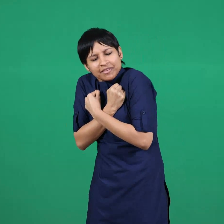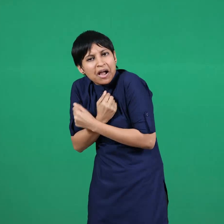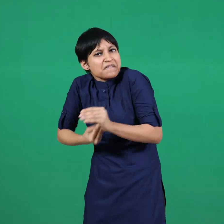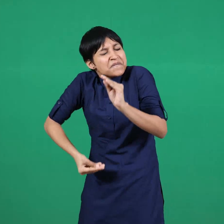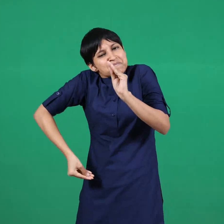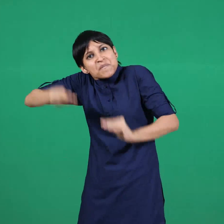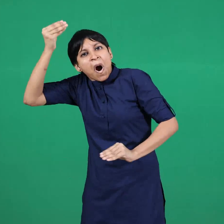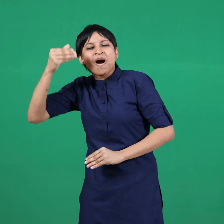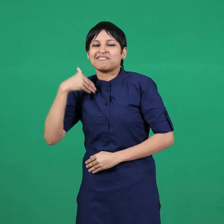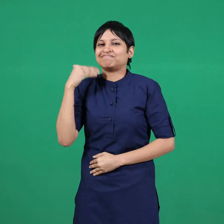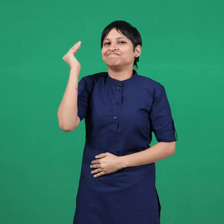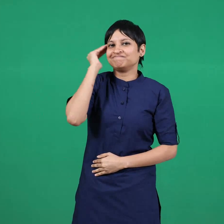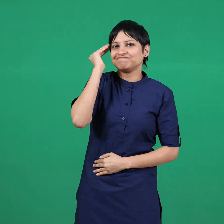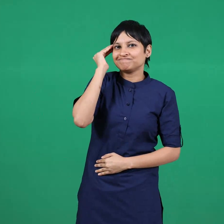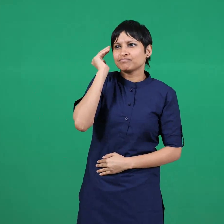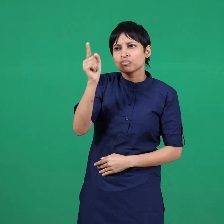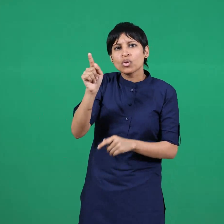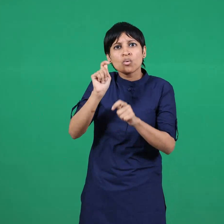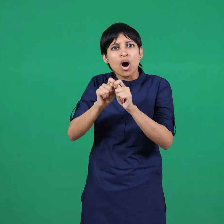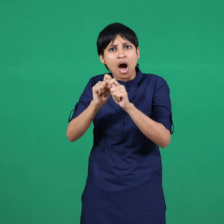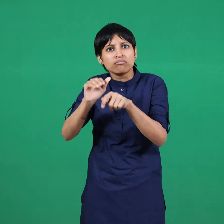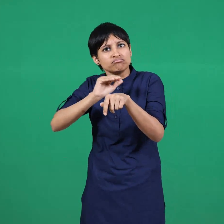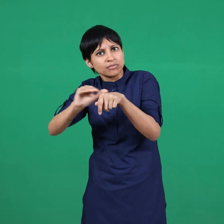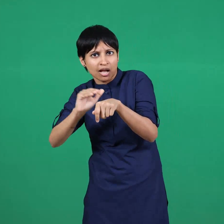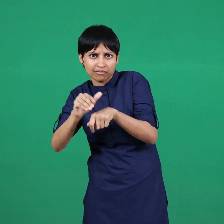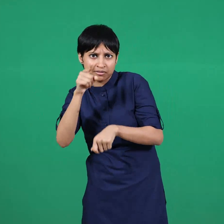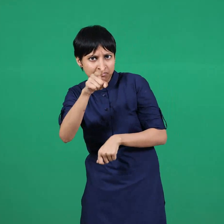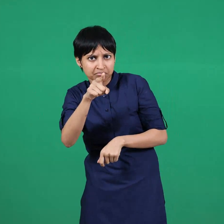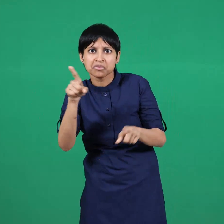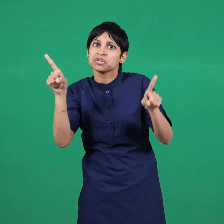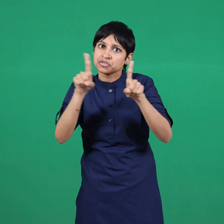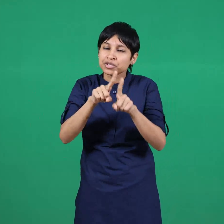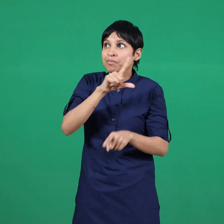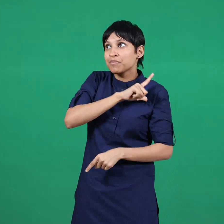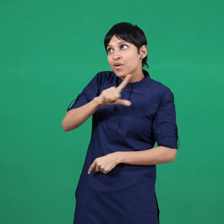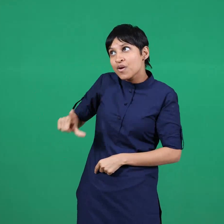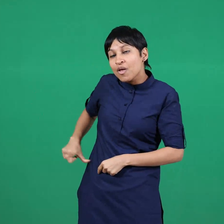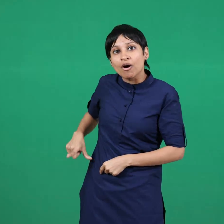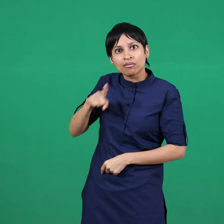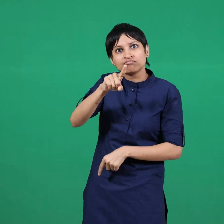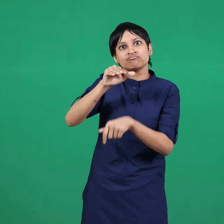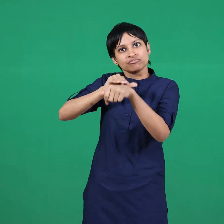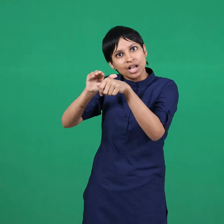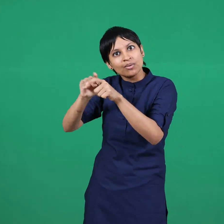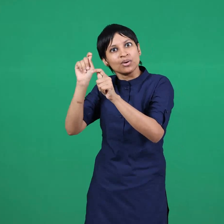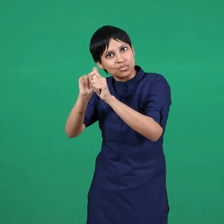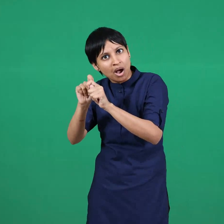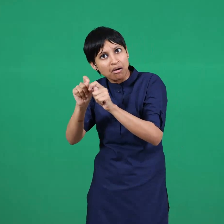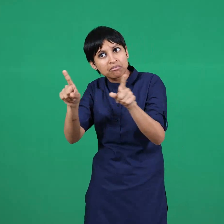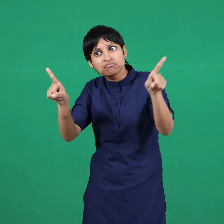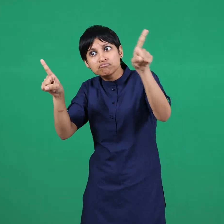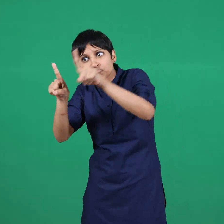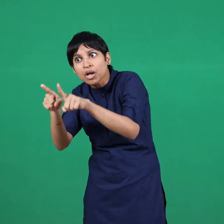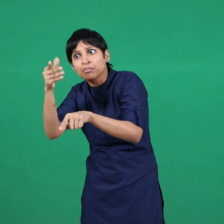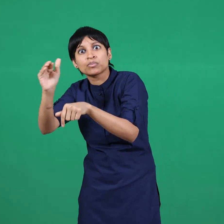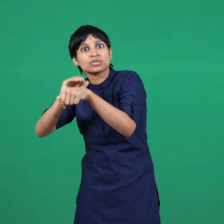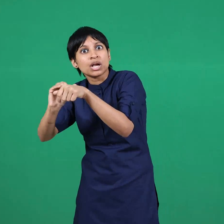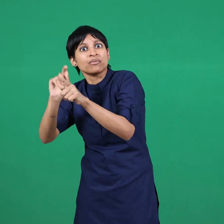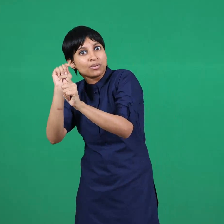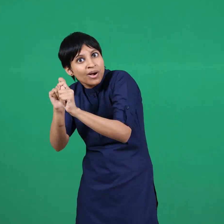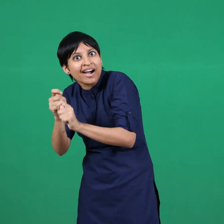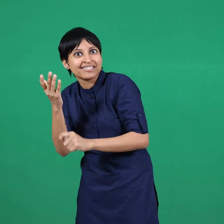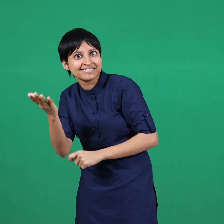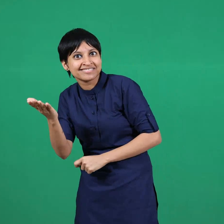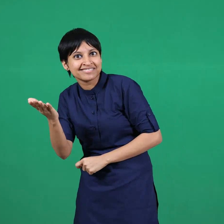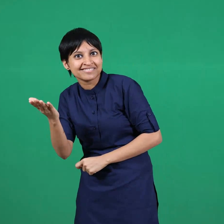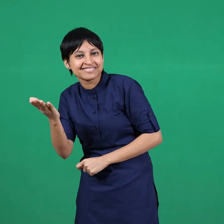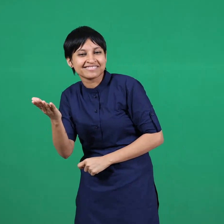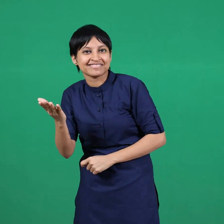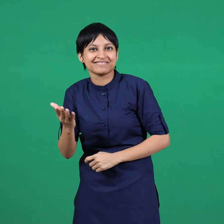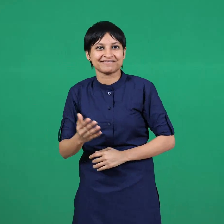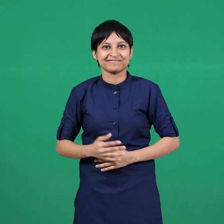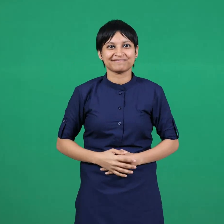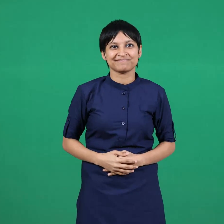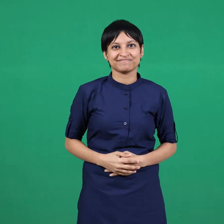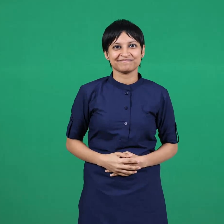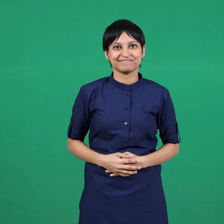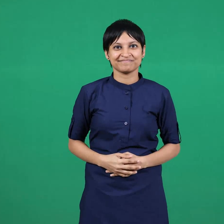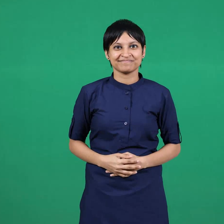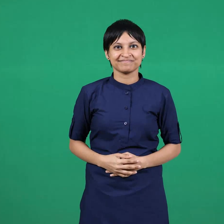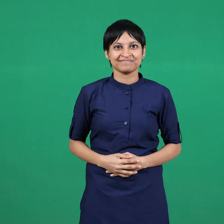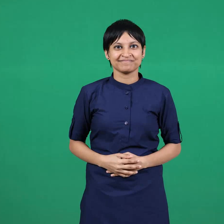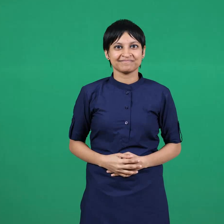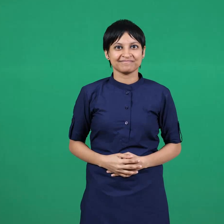He is especially beloved to me, but even more so to you, both in person and in the Lord.